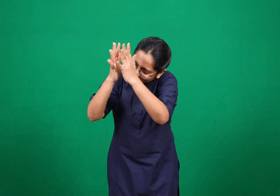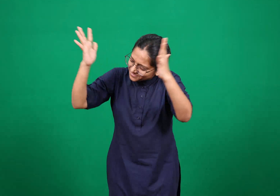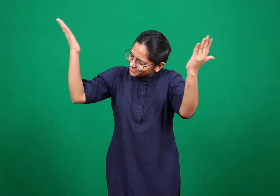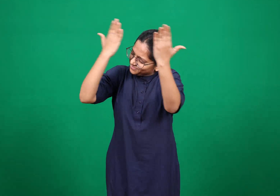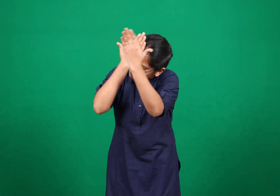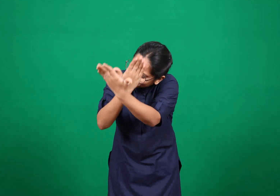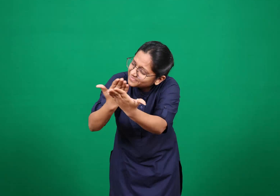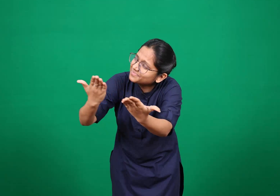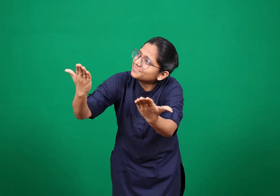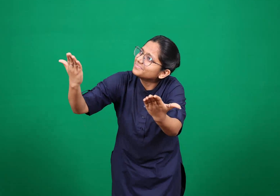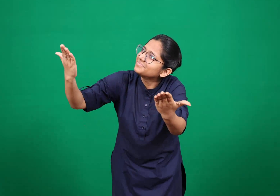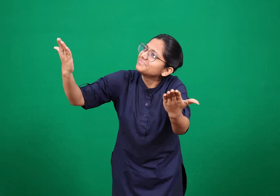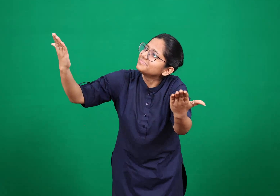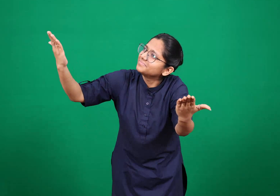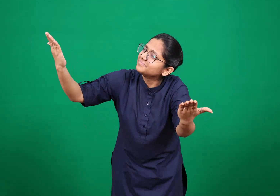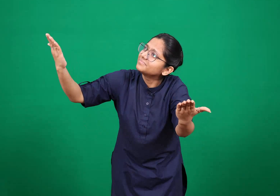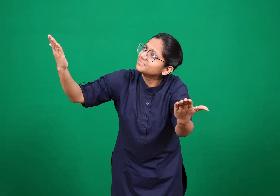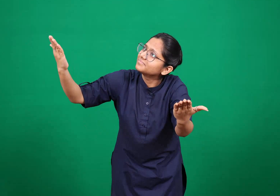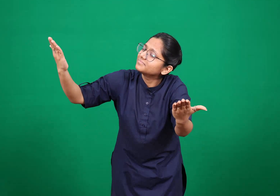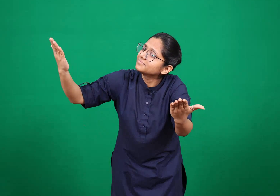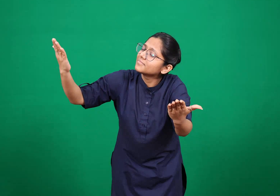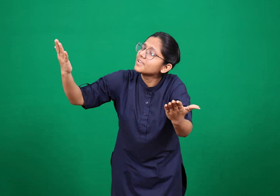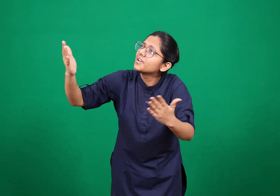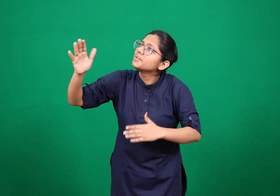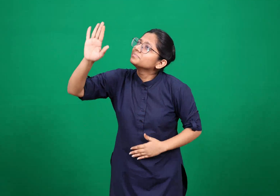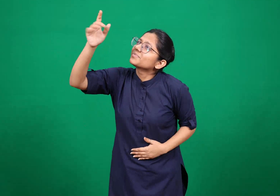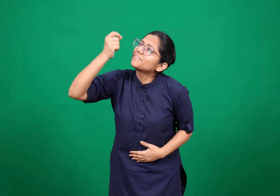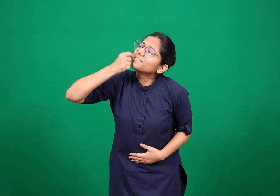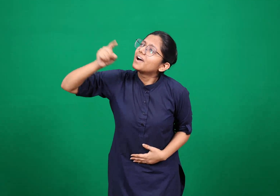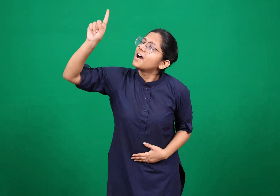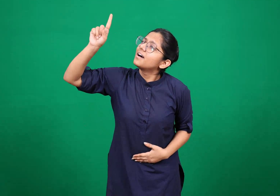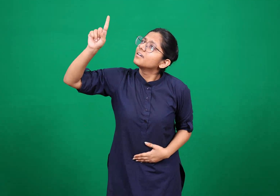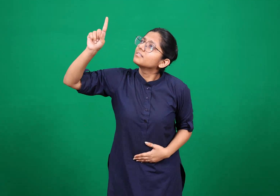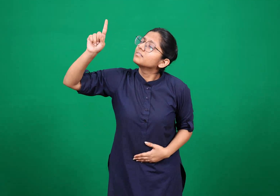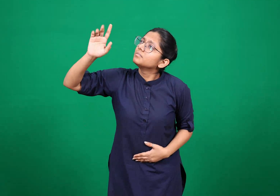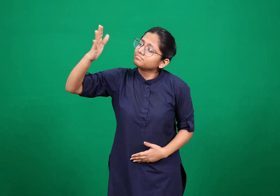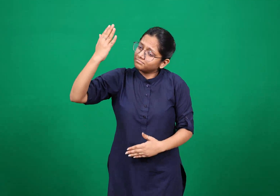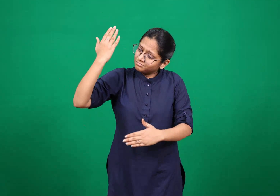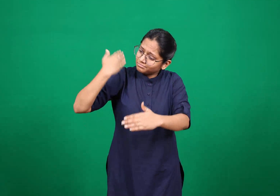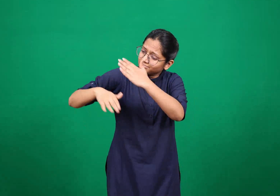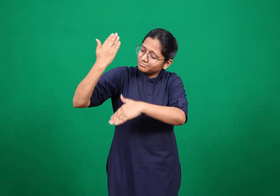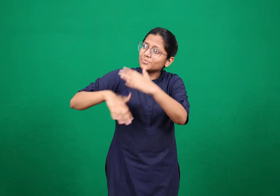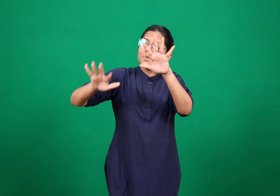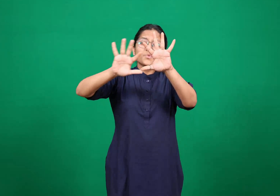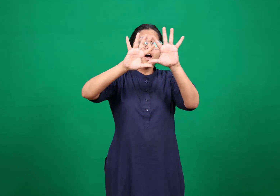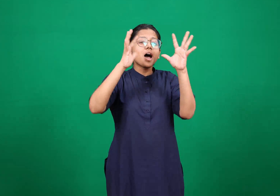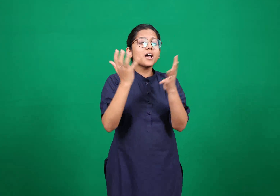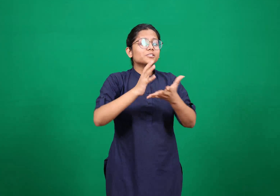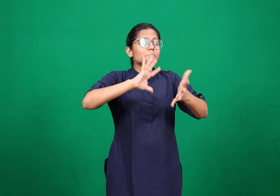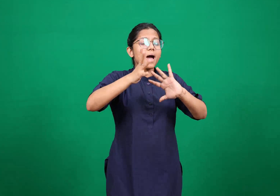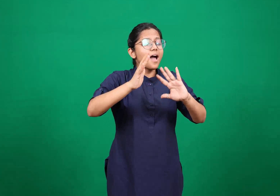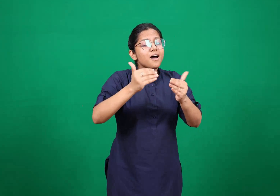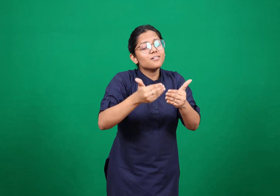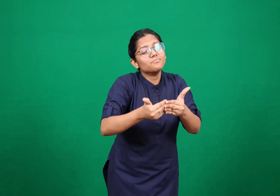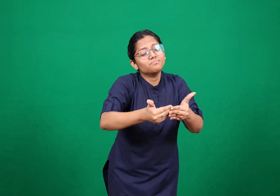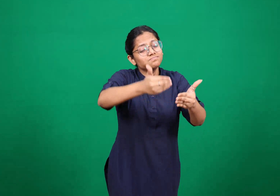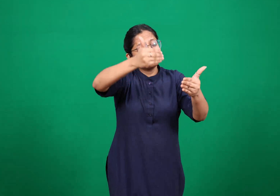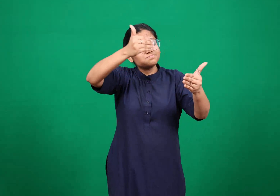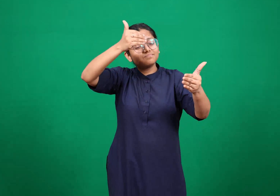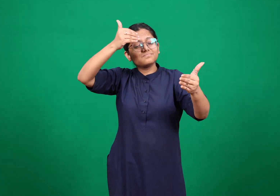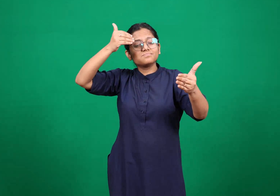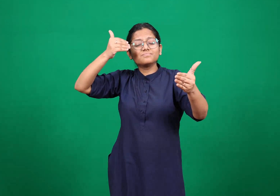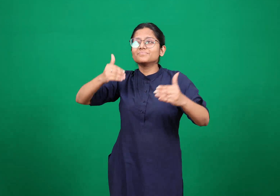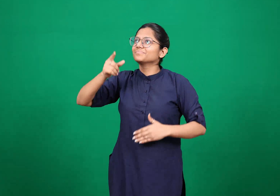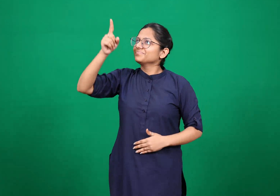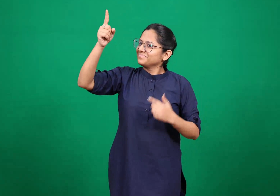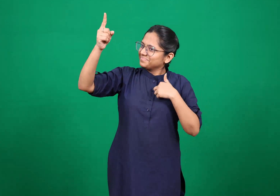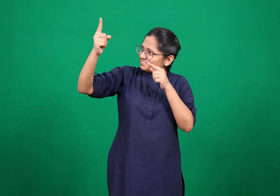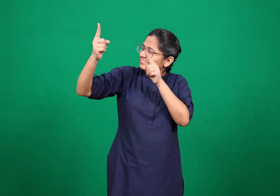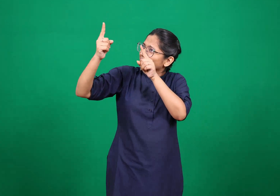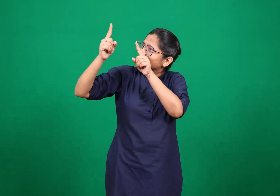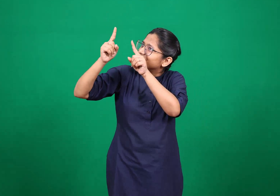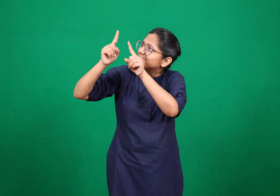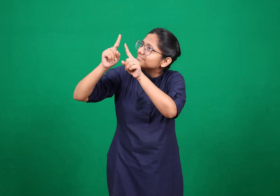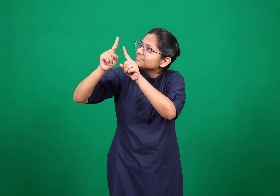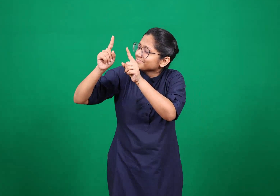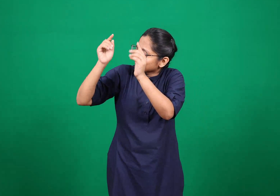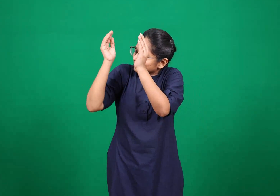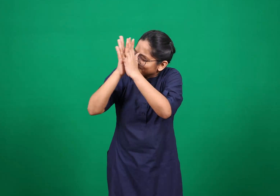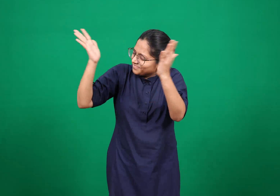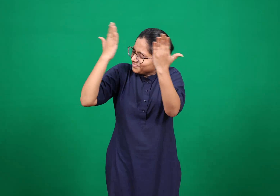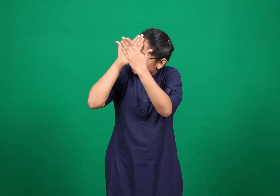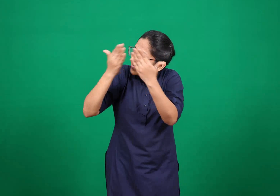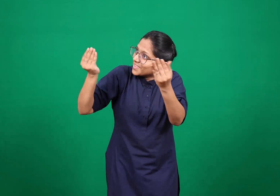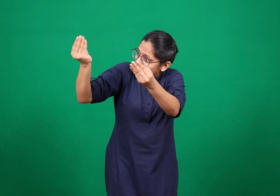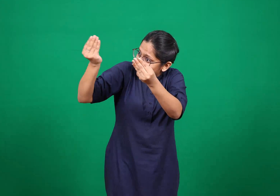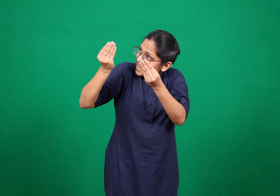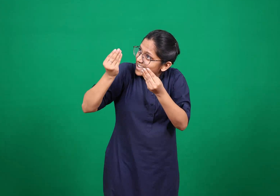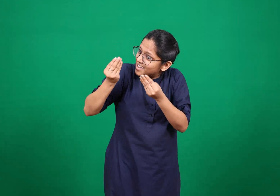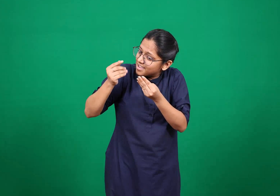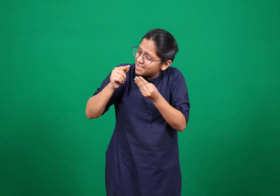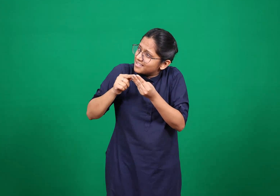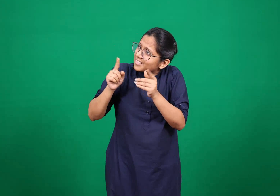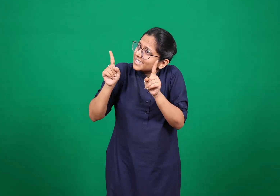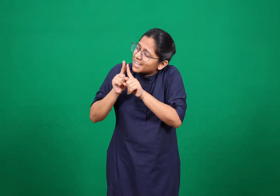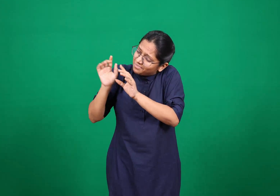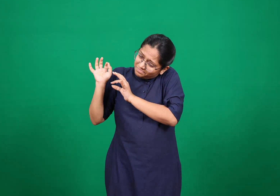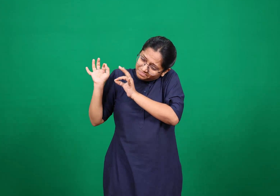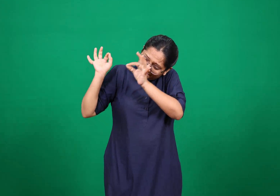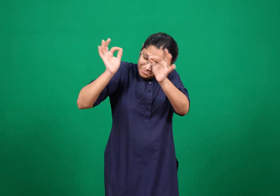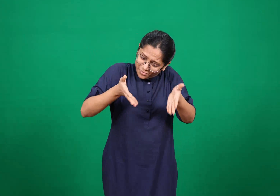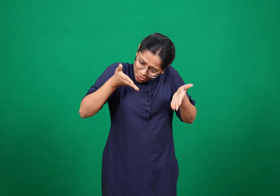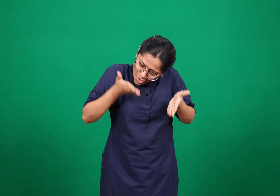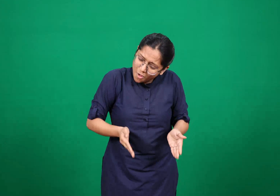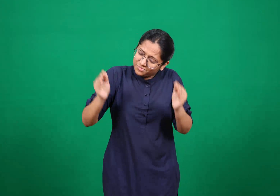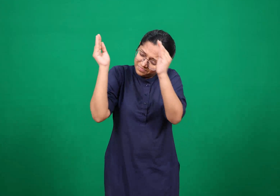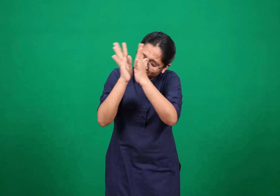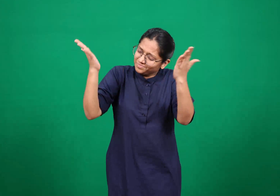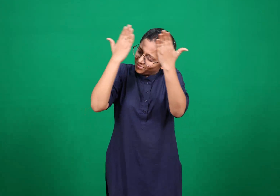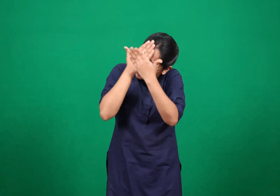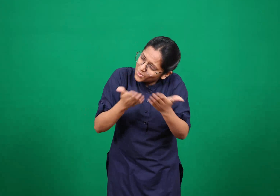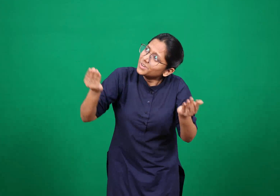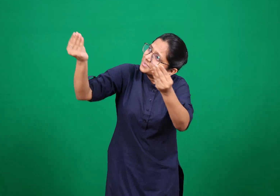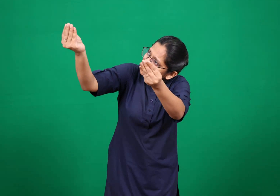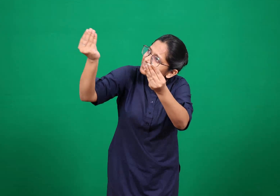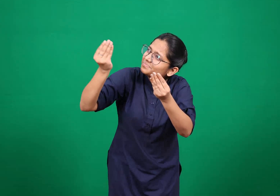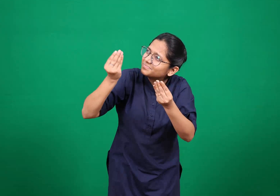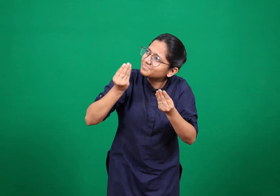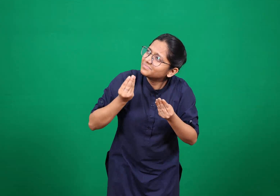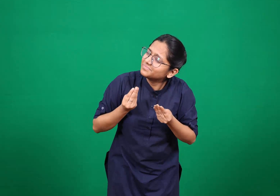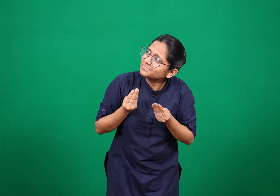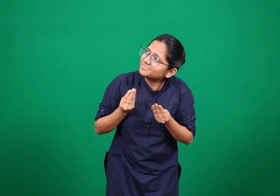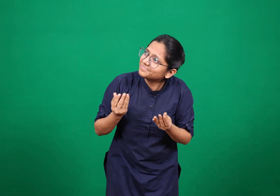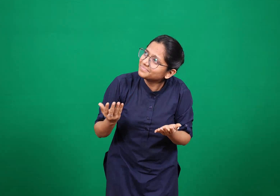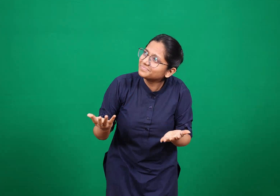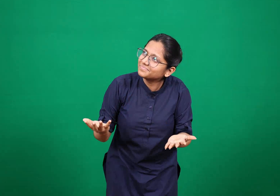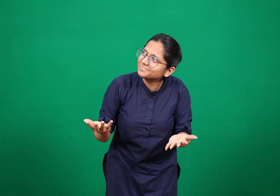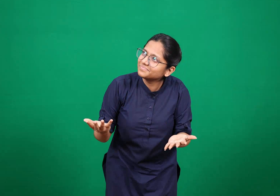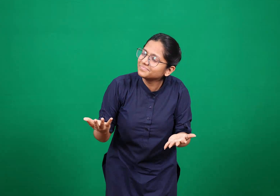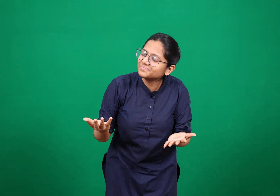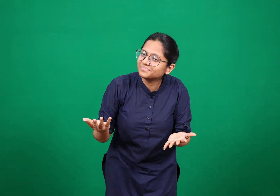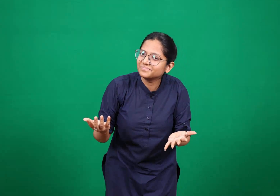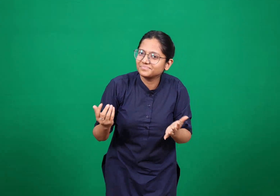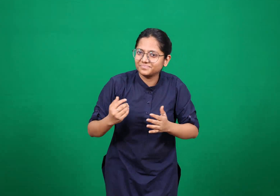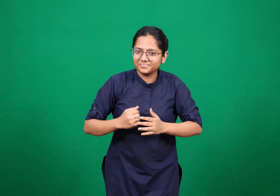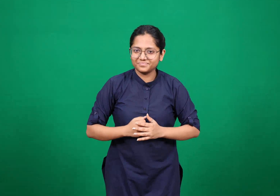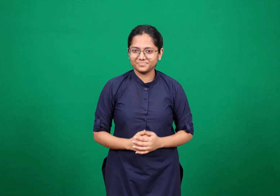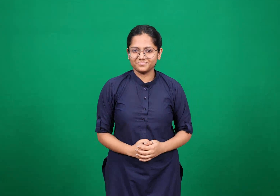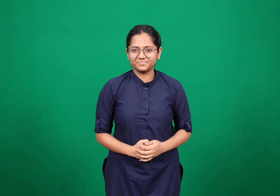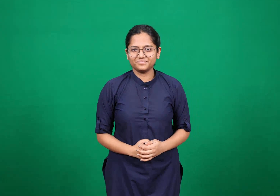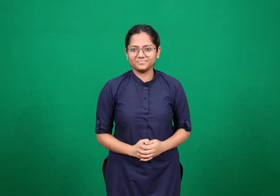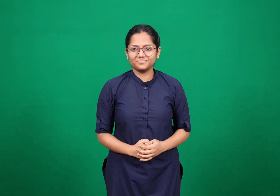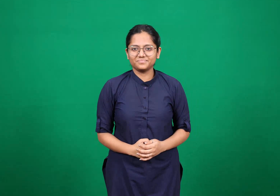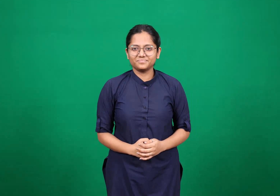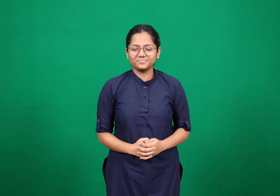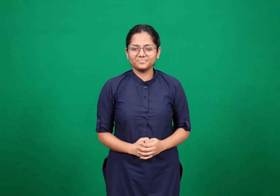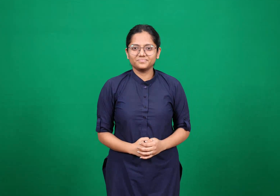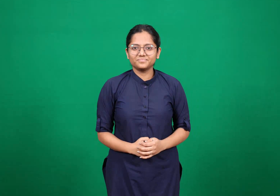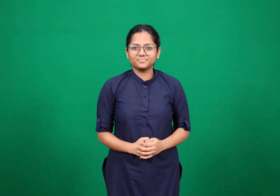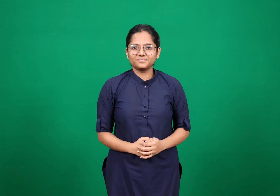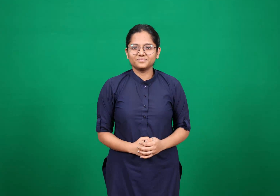And now, Father, glorify Me in Your presence with the glory I had with You before the world existed.